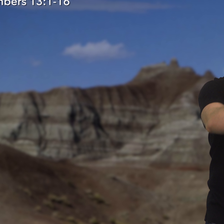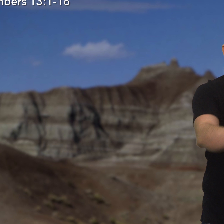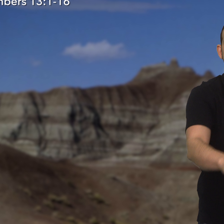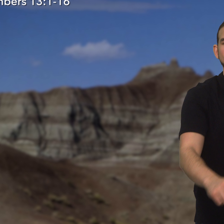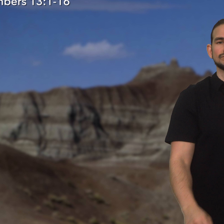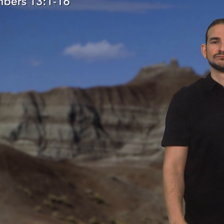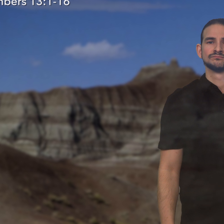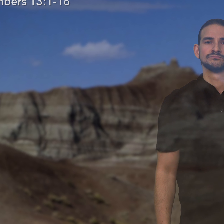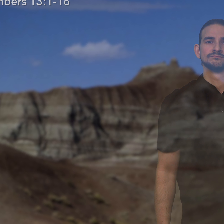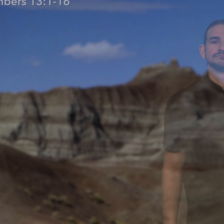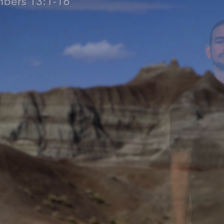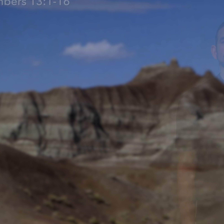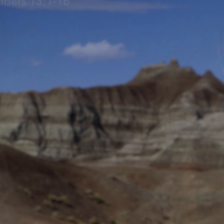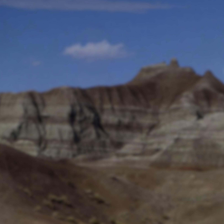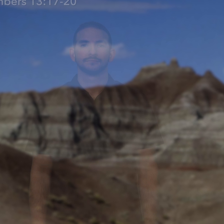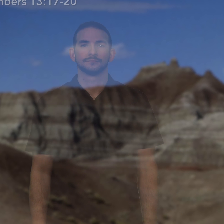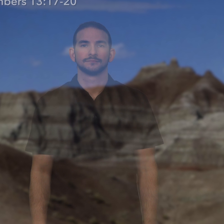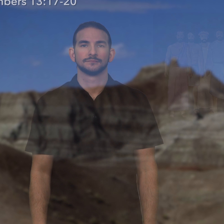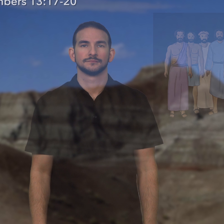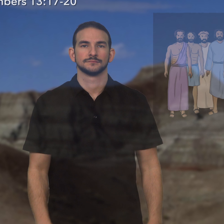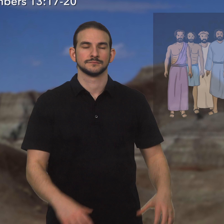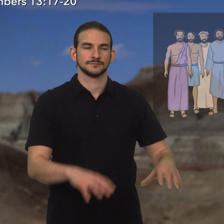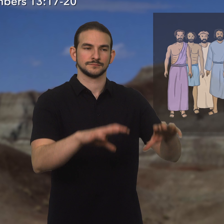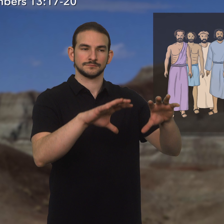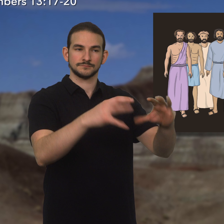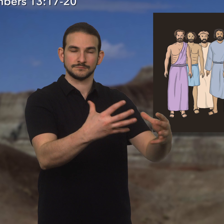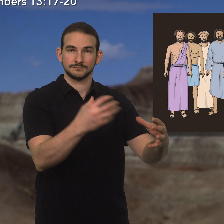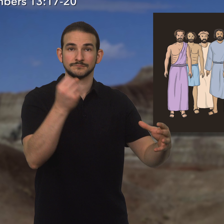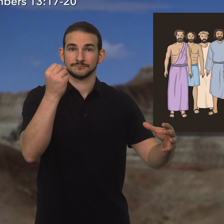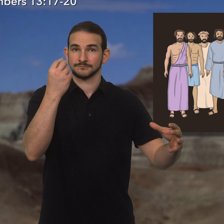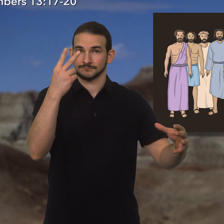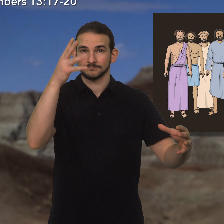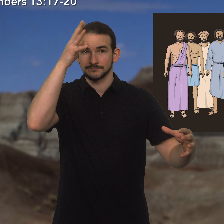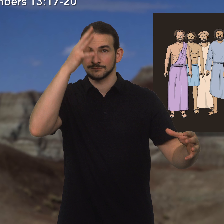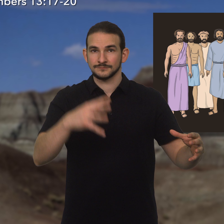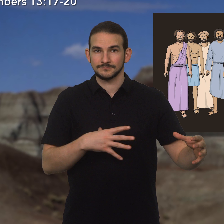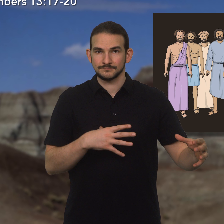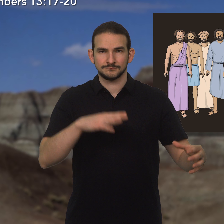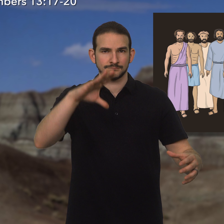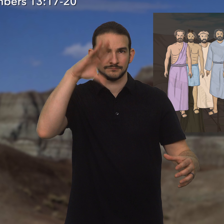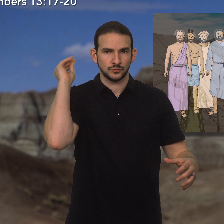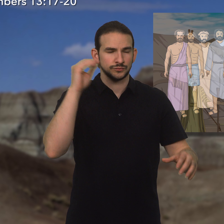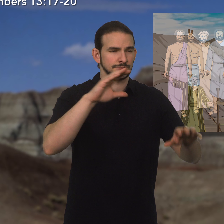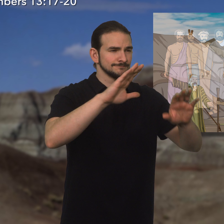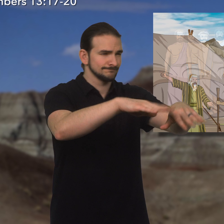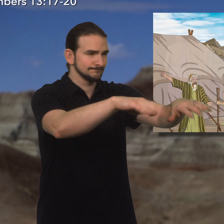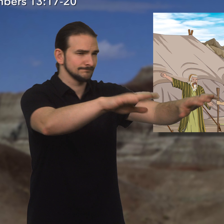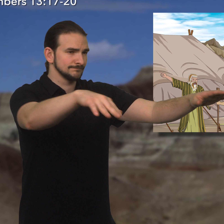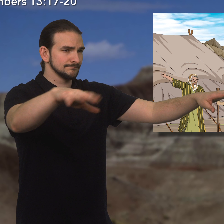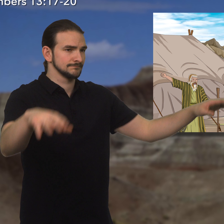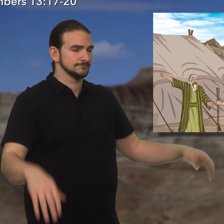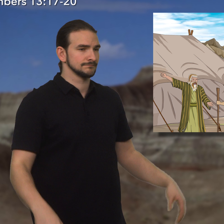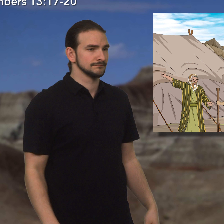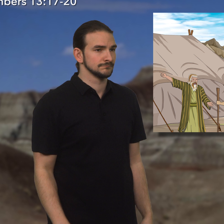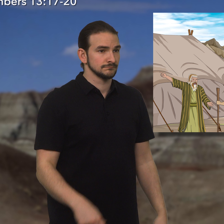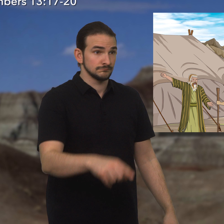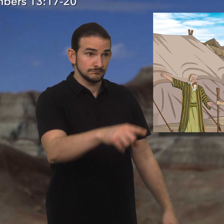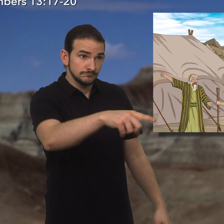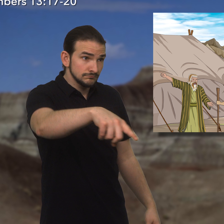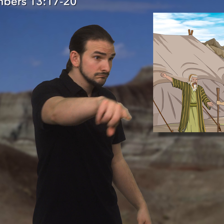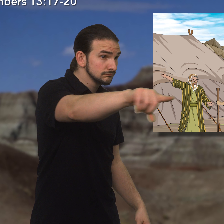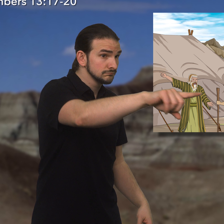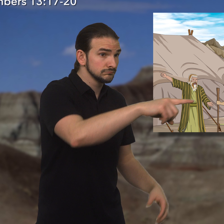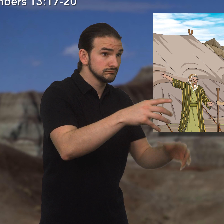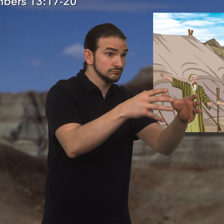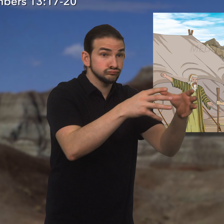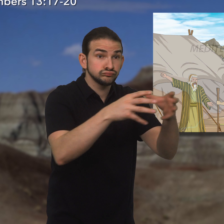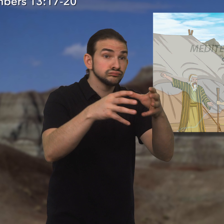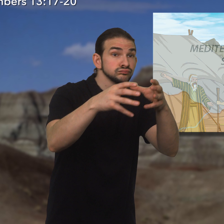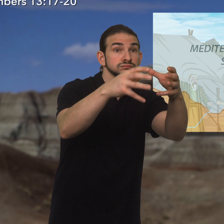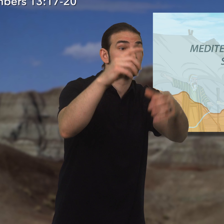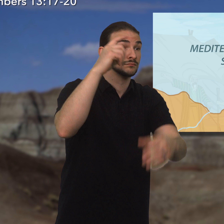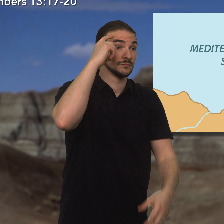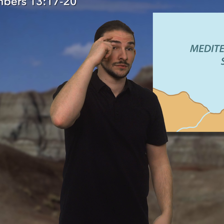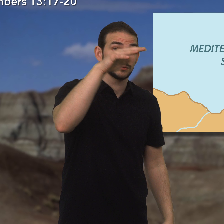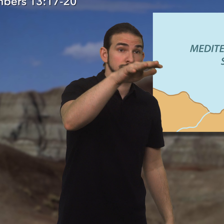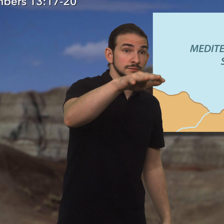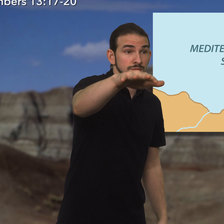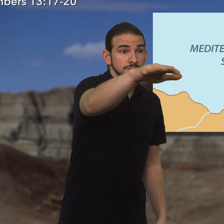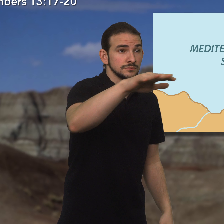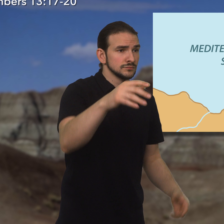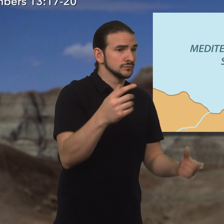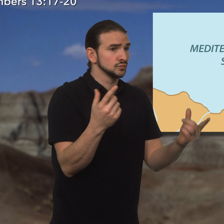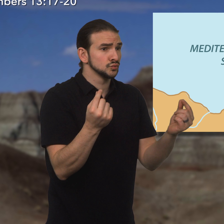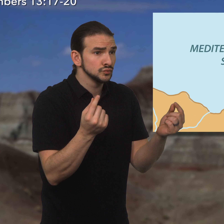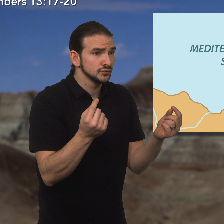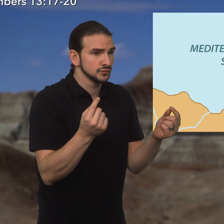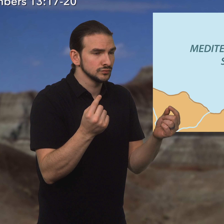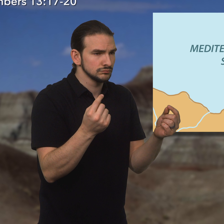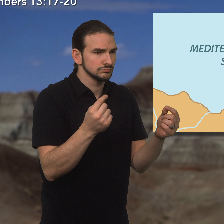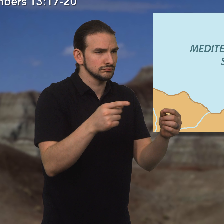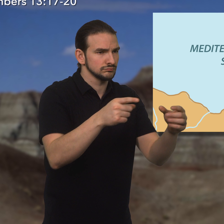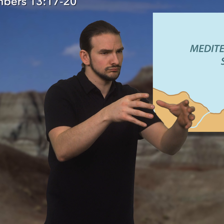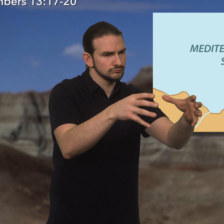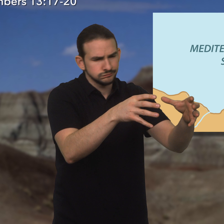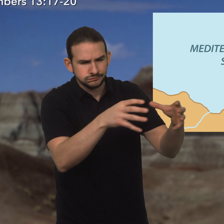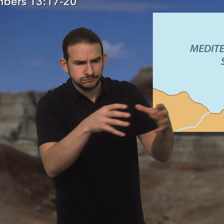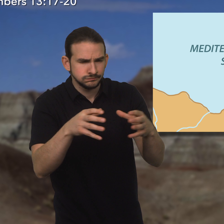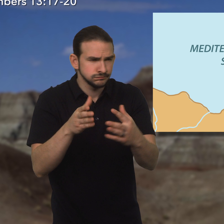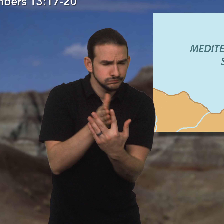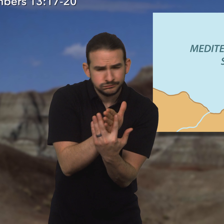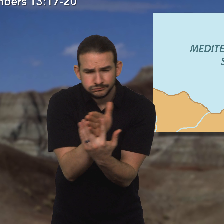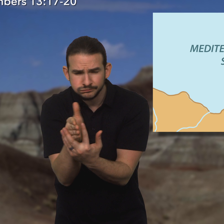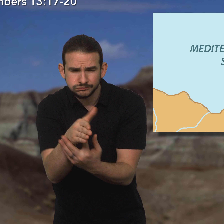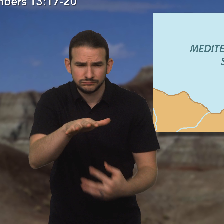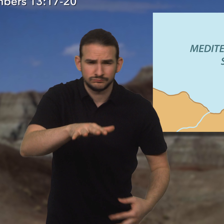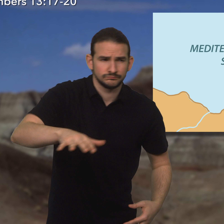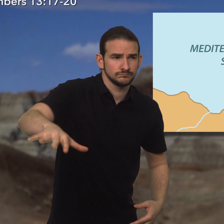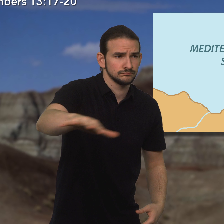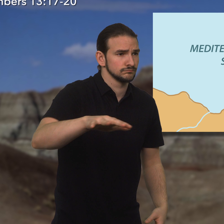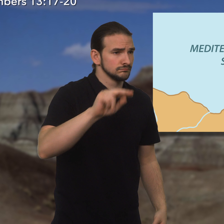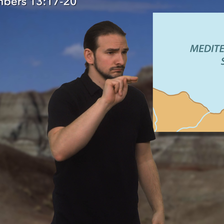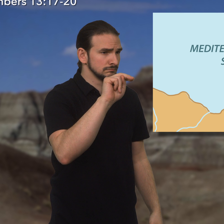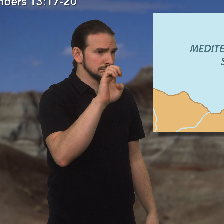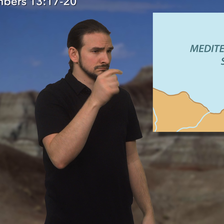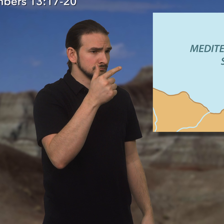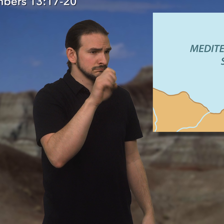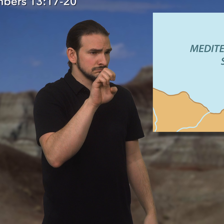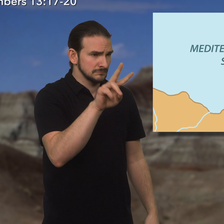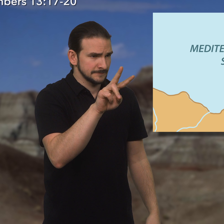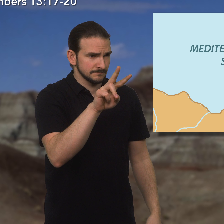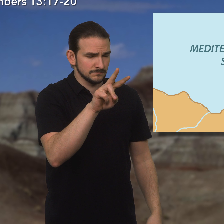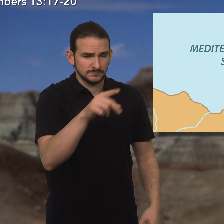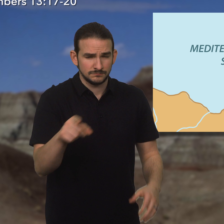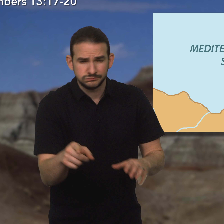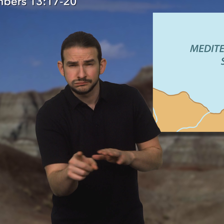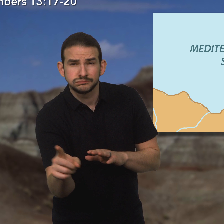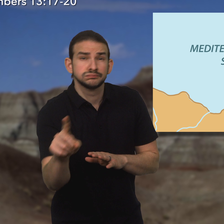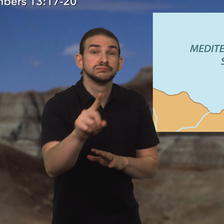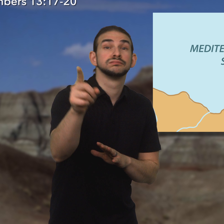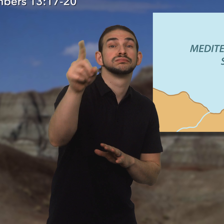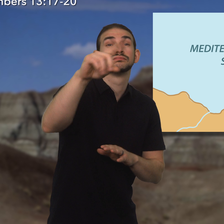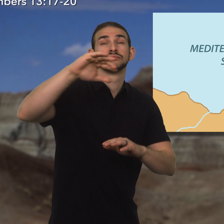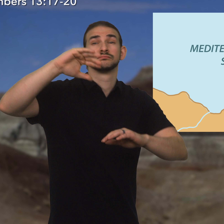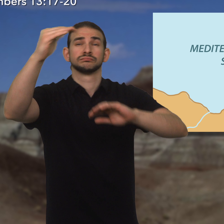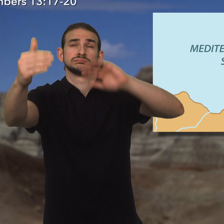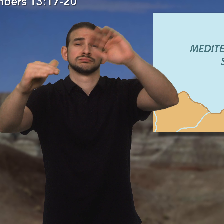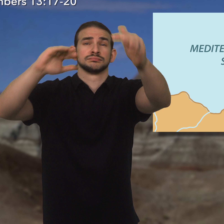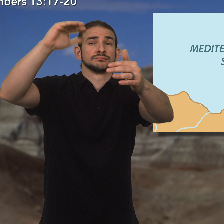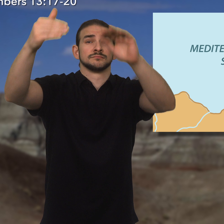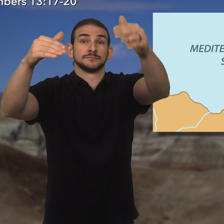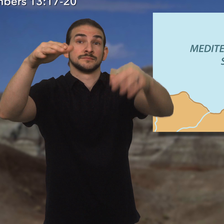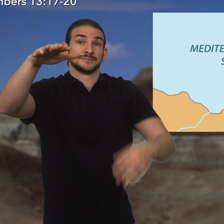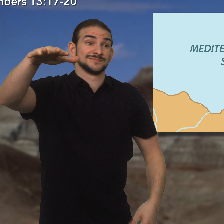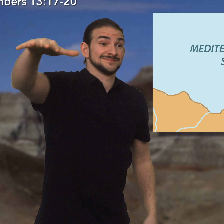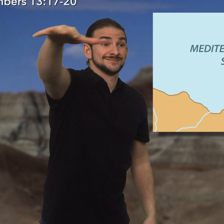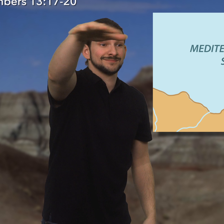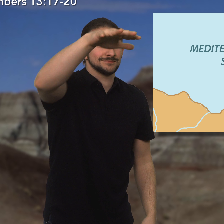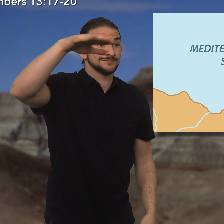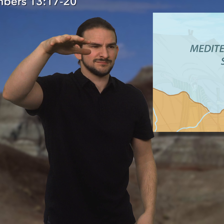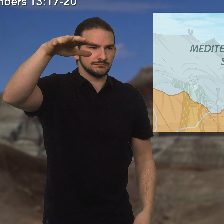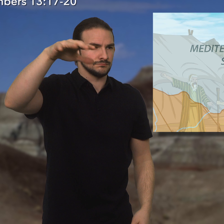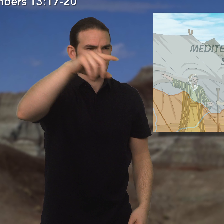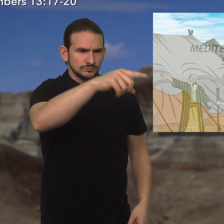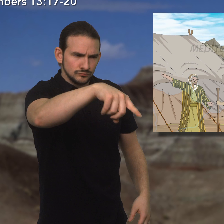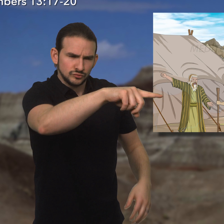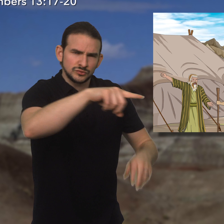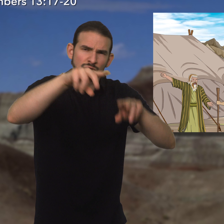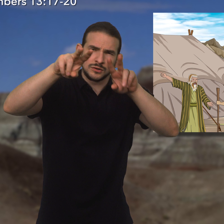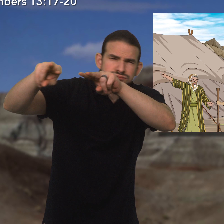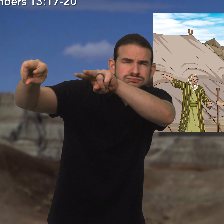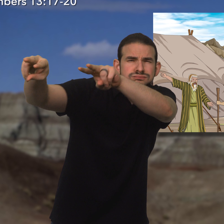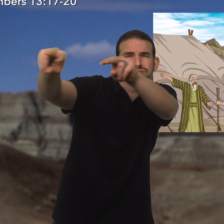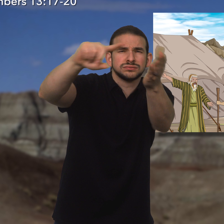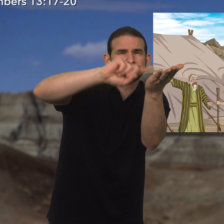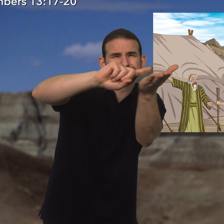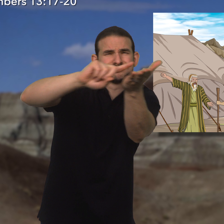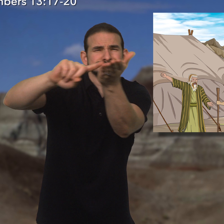When Moses sent them to spy out the land of Canaan, he told them, “Go up through the Negev and into the hill country.